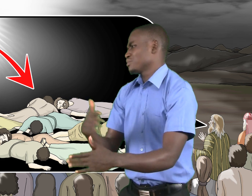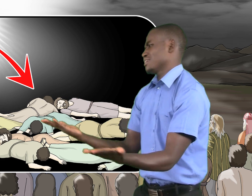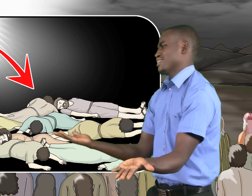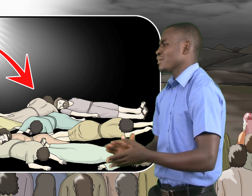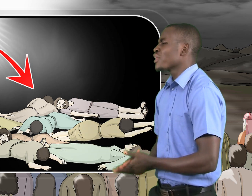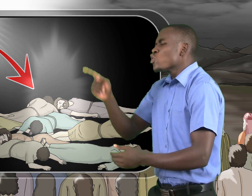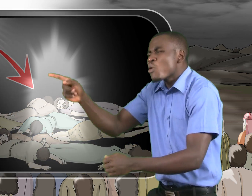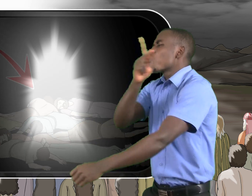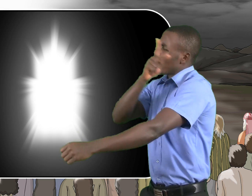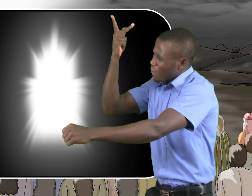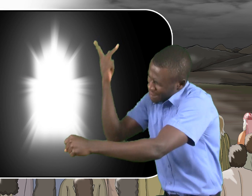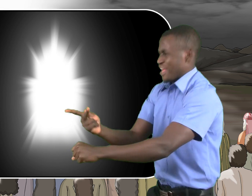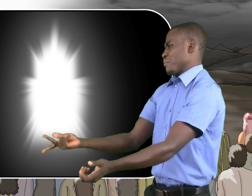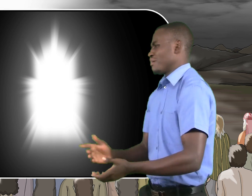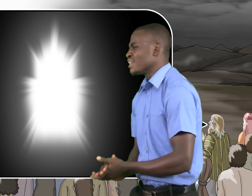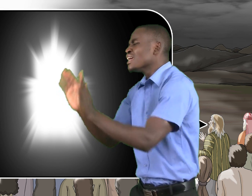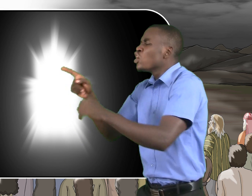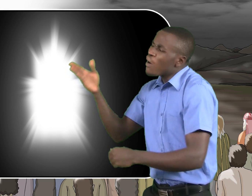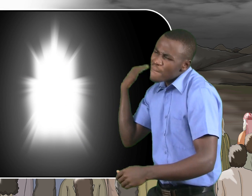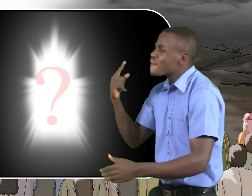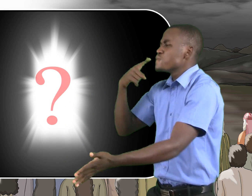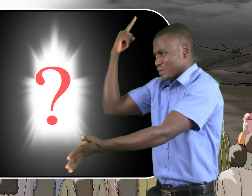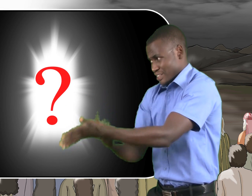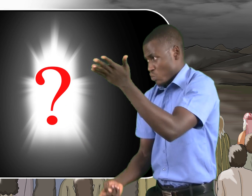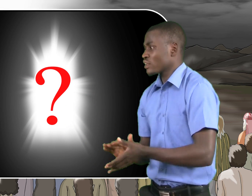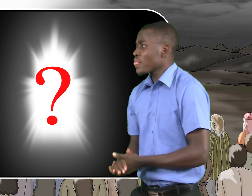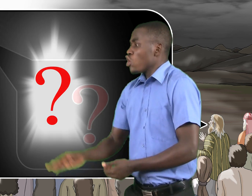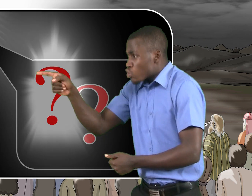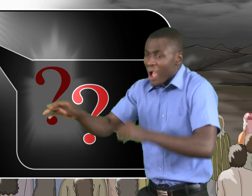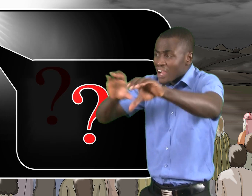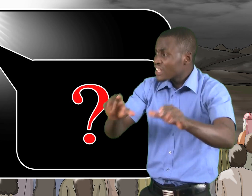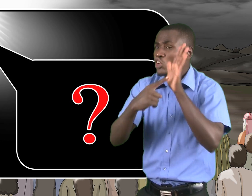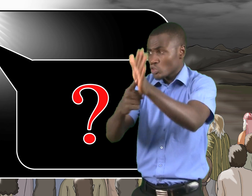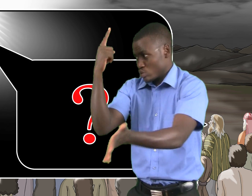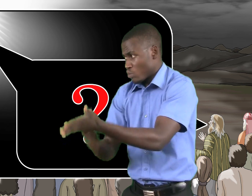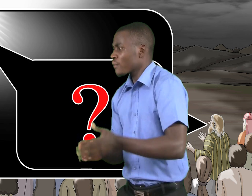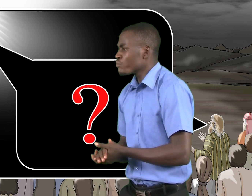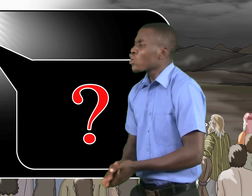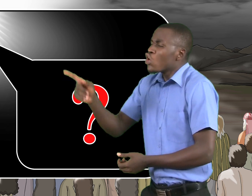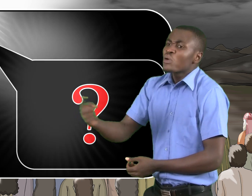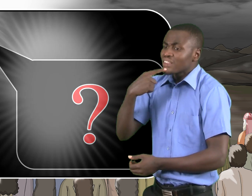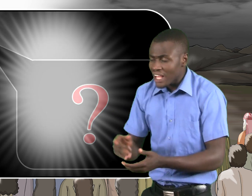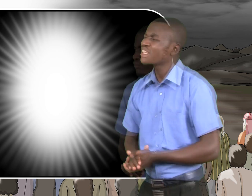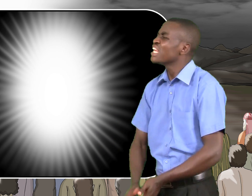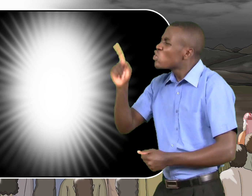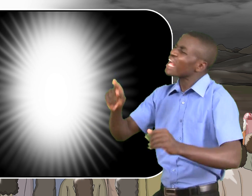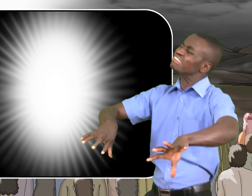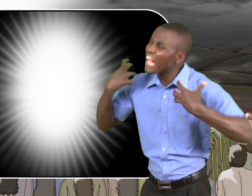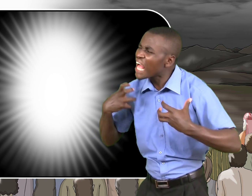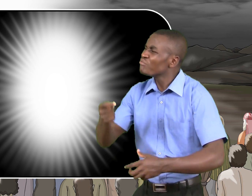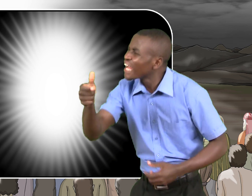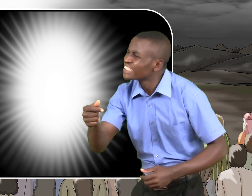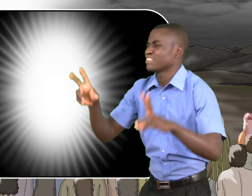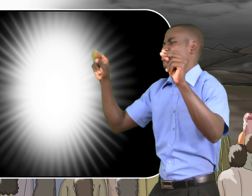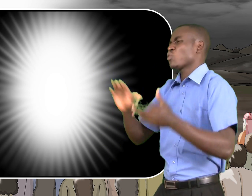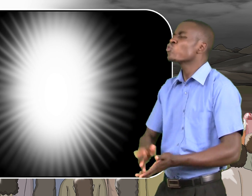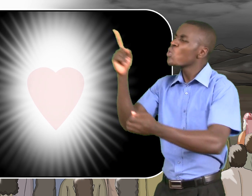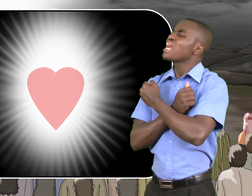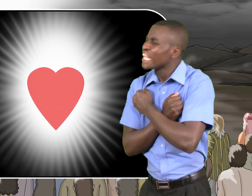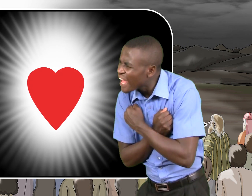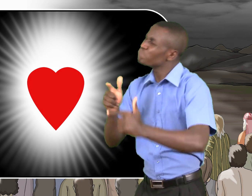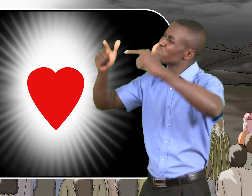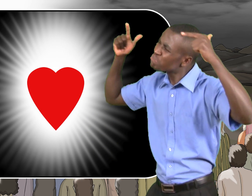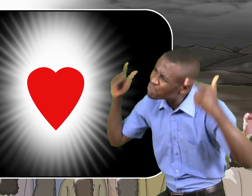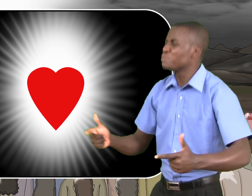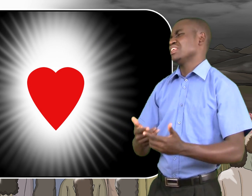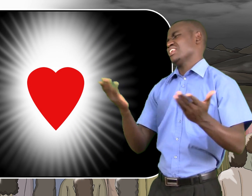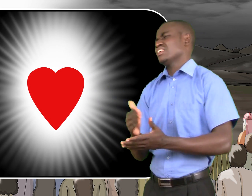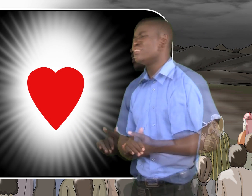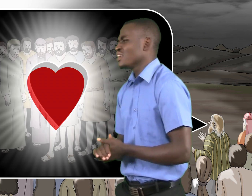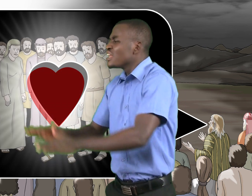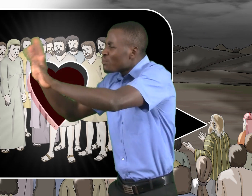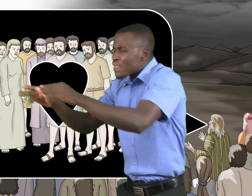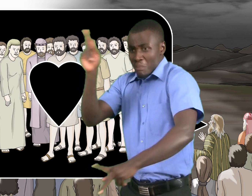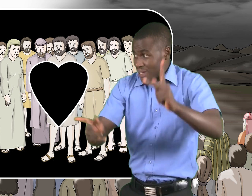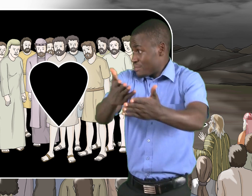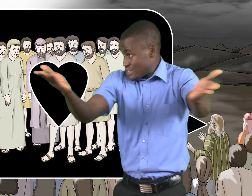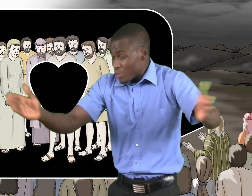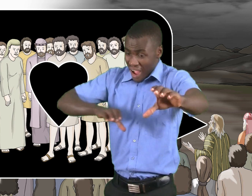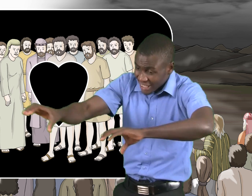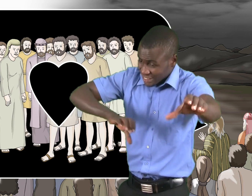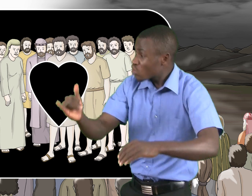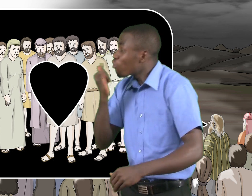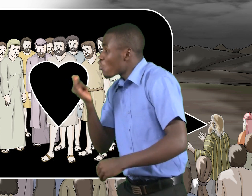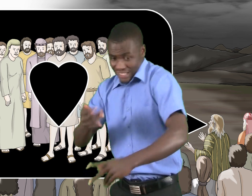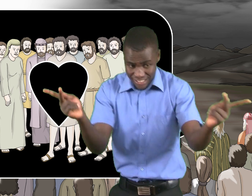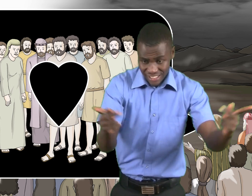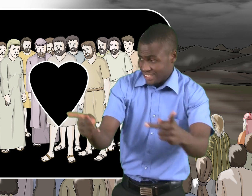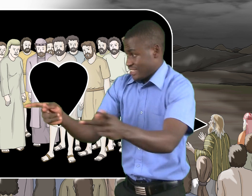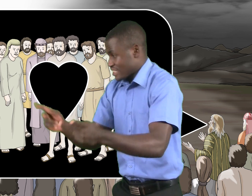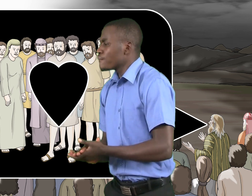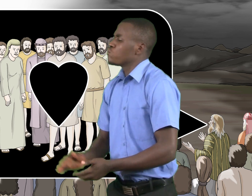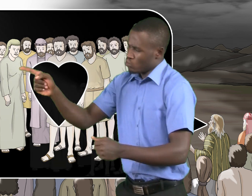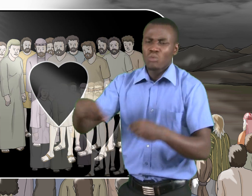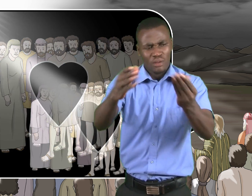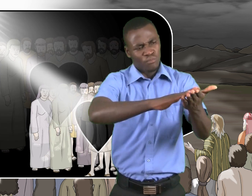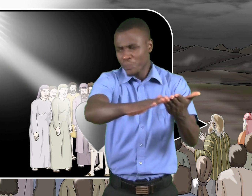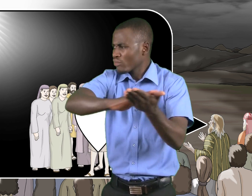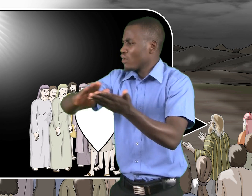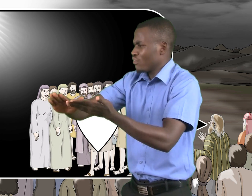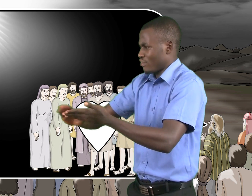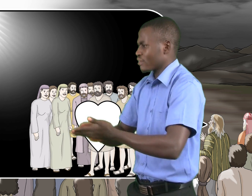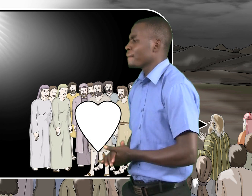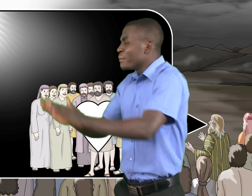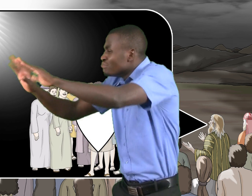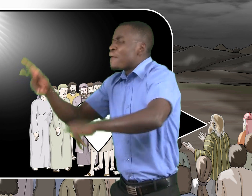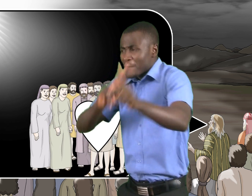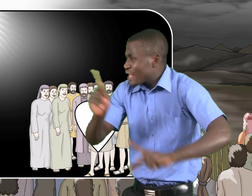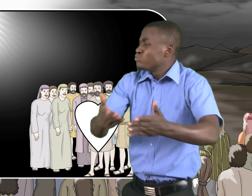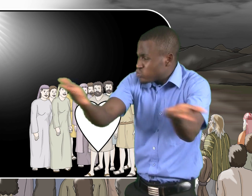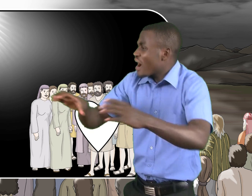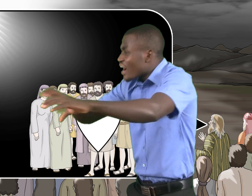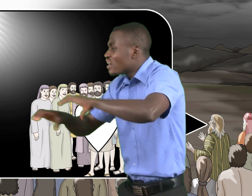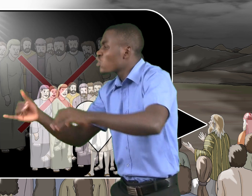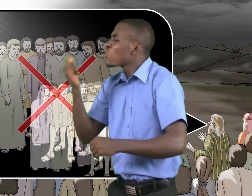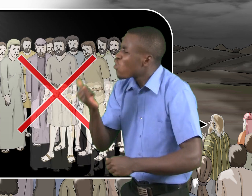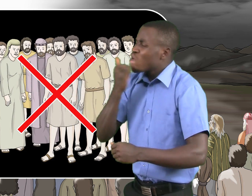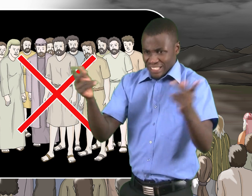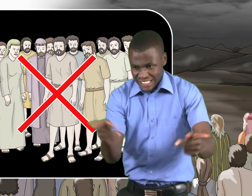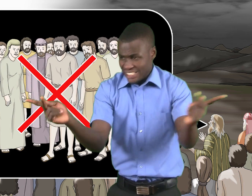So now I pray, may the power of my Lord be magnified, just as You have declared: ‘The LORD is slow to anger and abounding in loving devotion, forgiving iniquity and transgression.